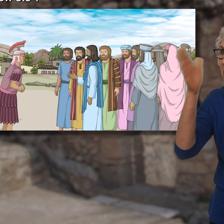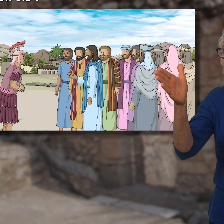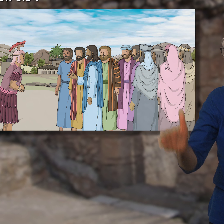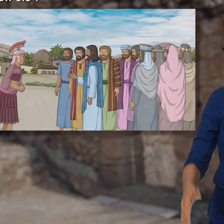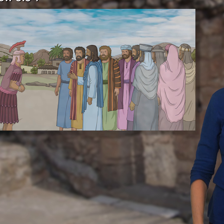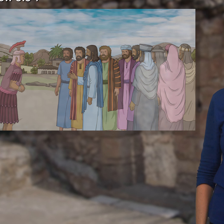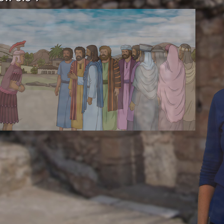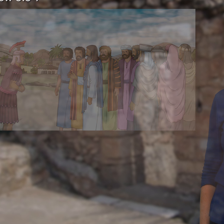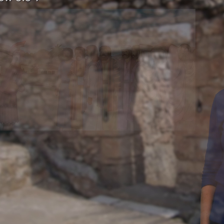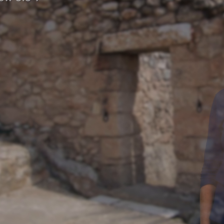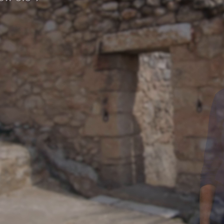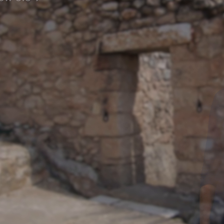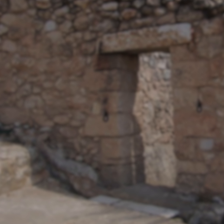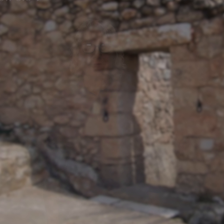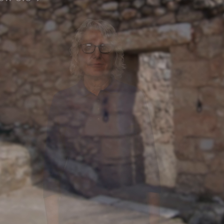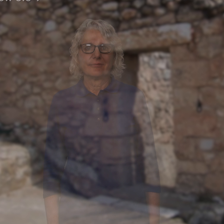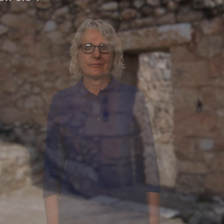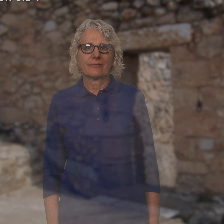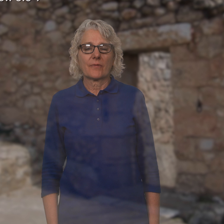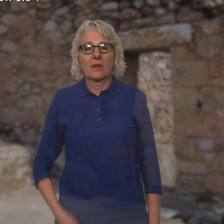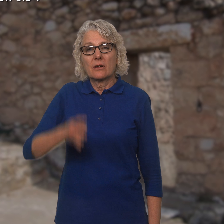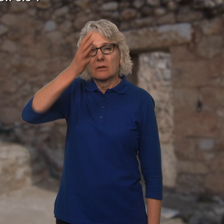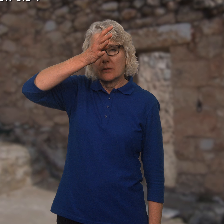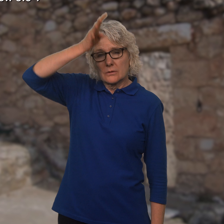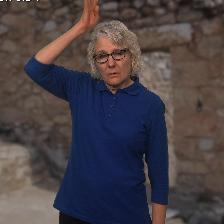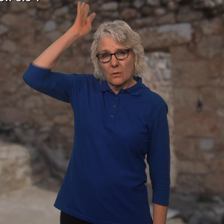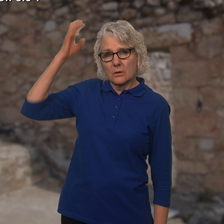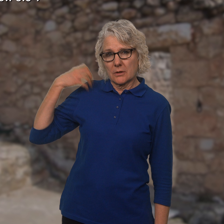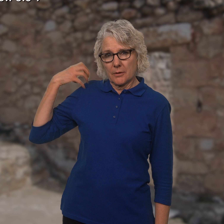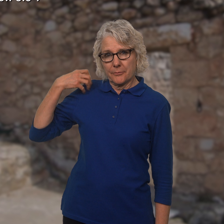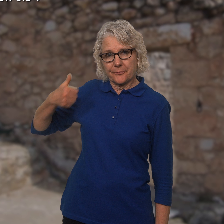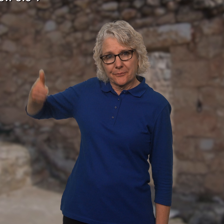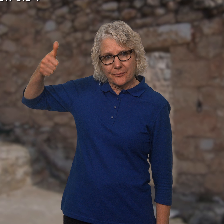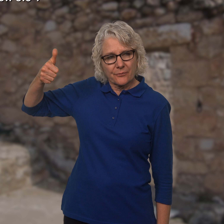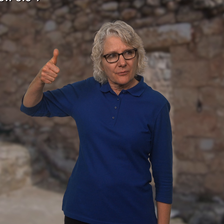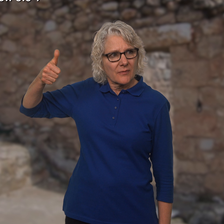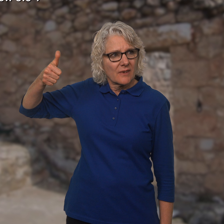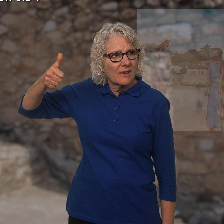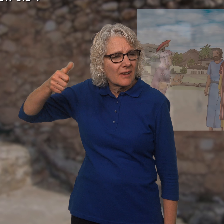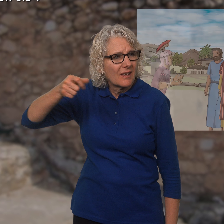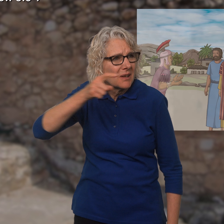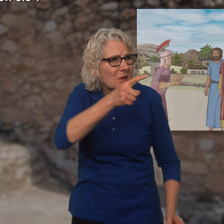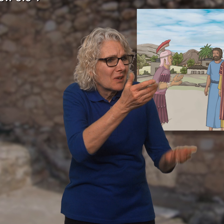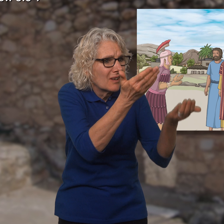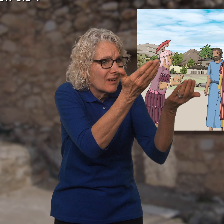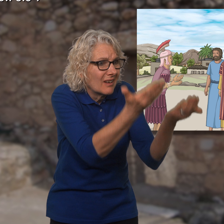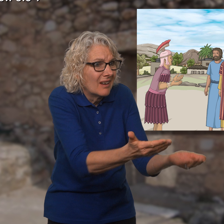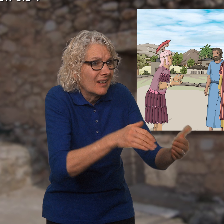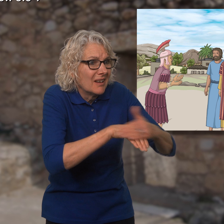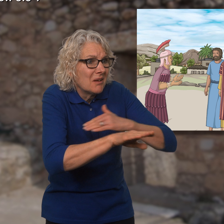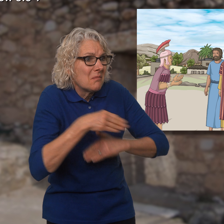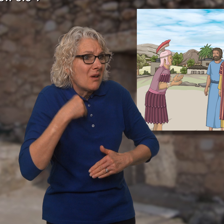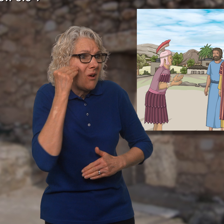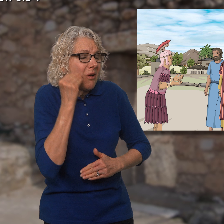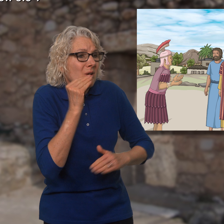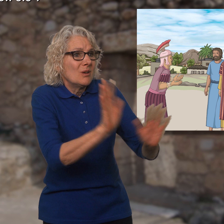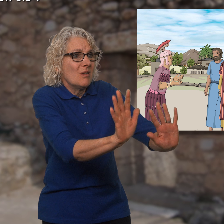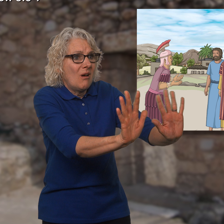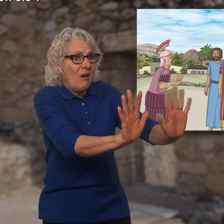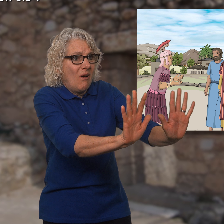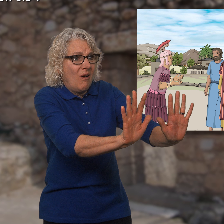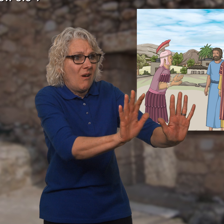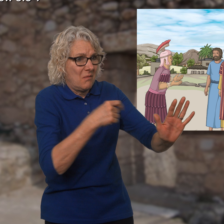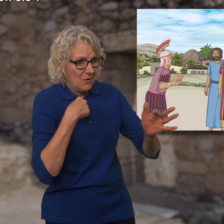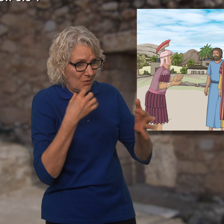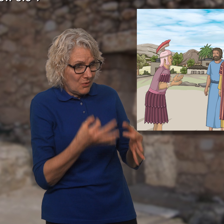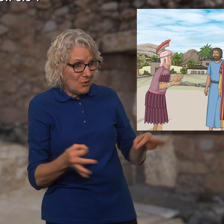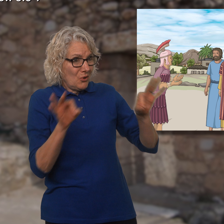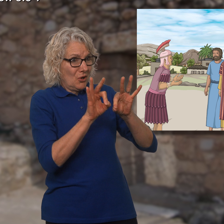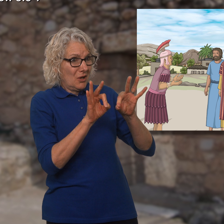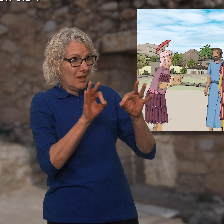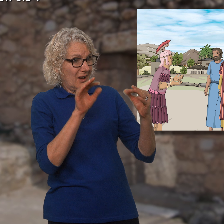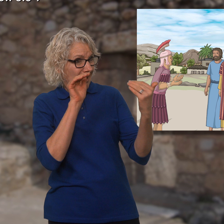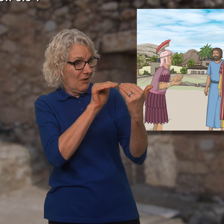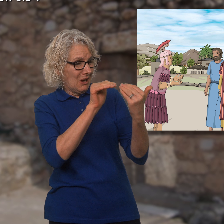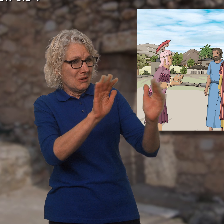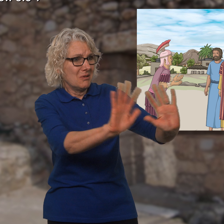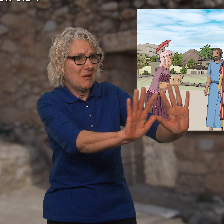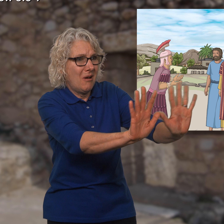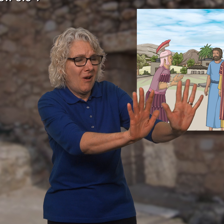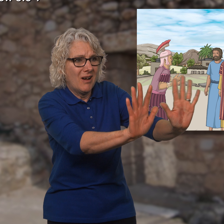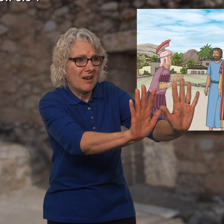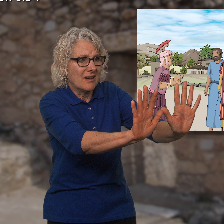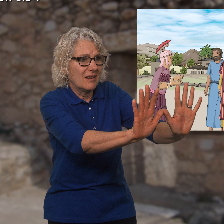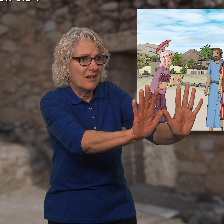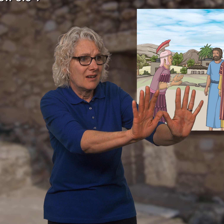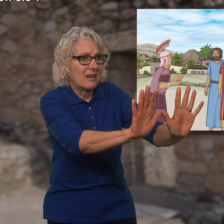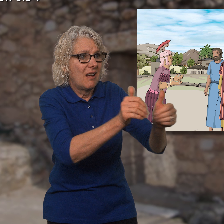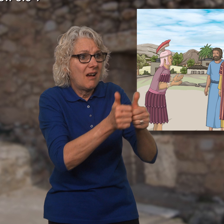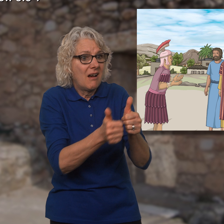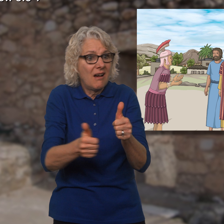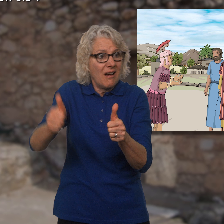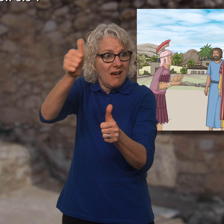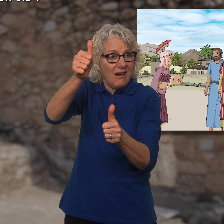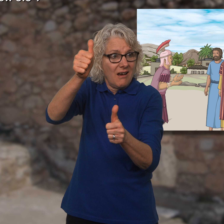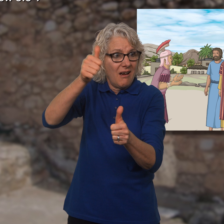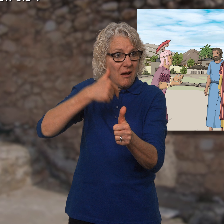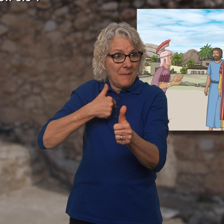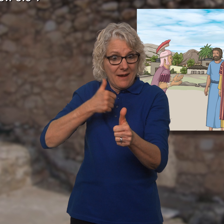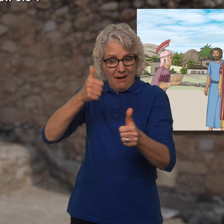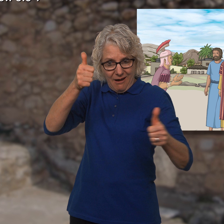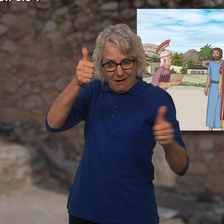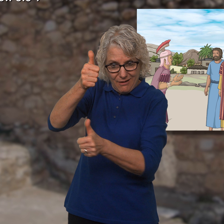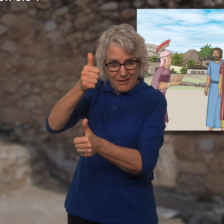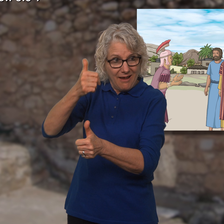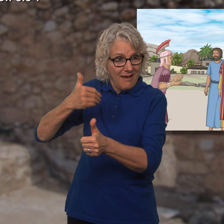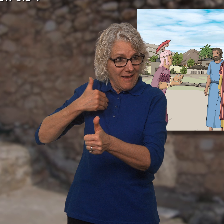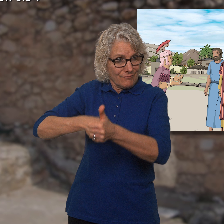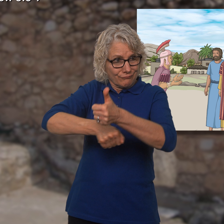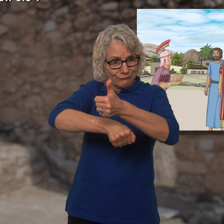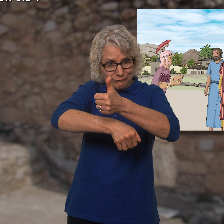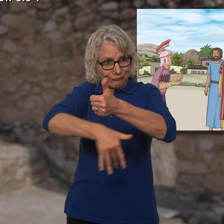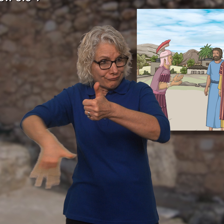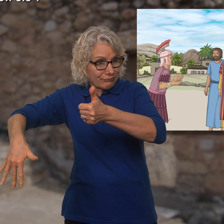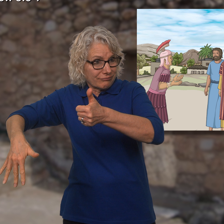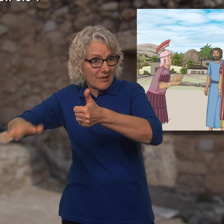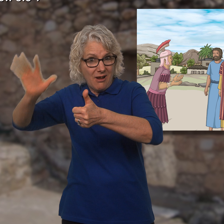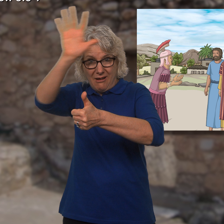The centurion answered, “Lord, I am not worthy to have You come under my roof.